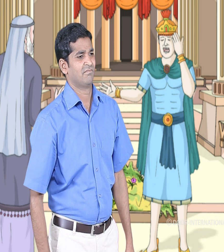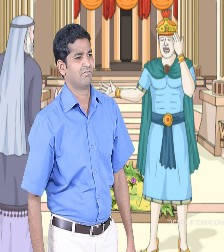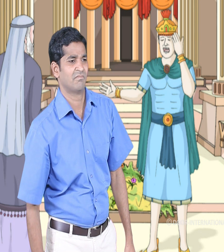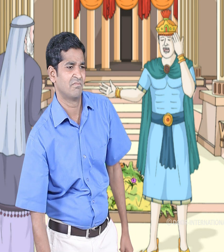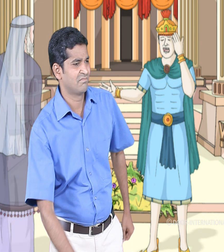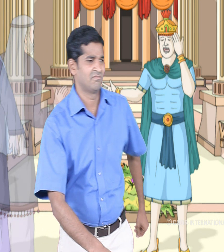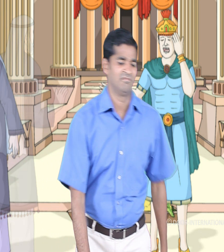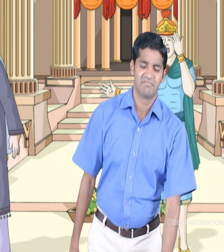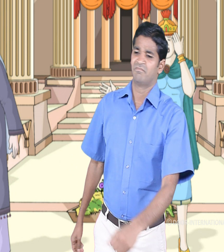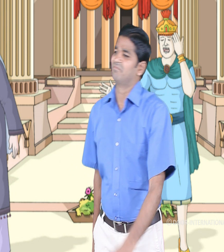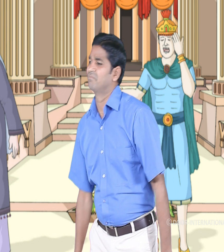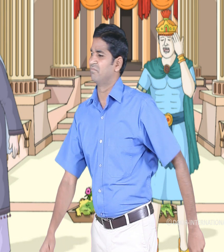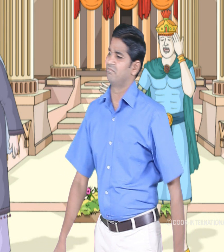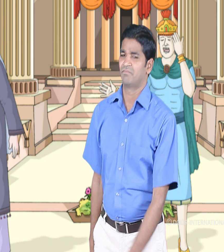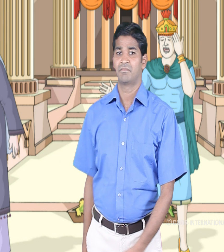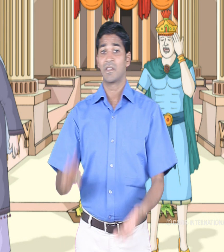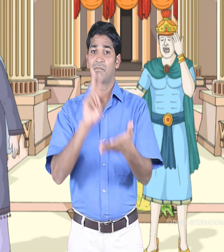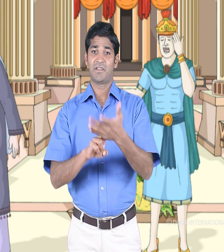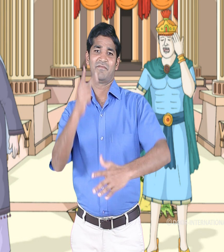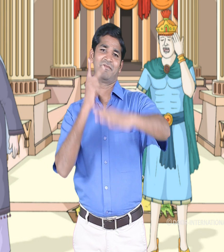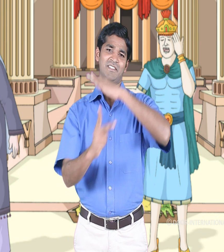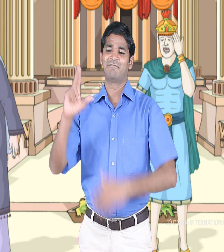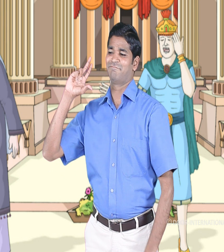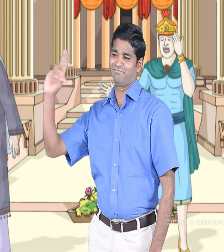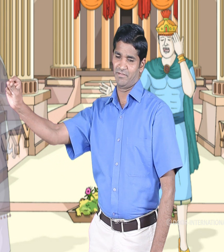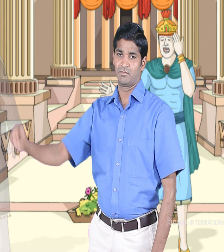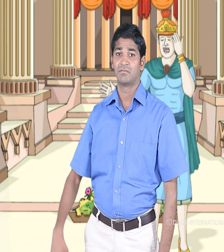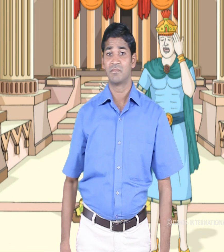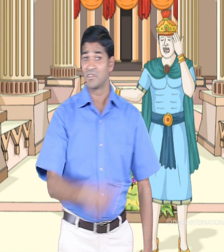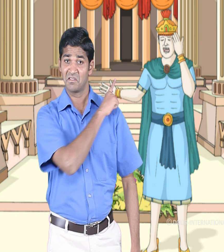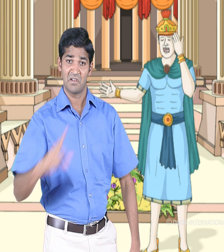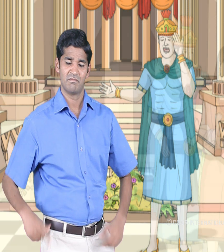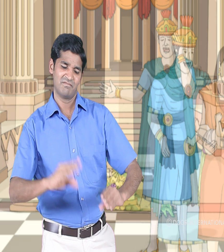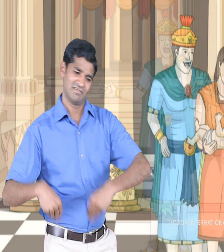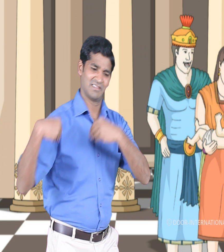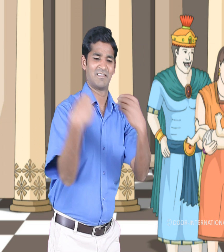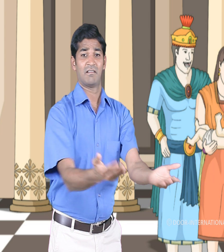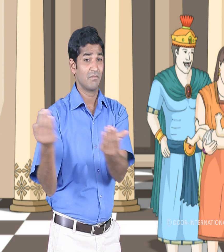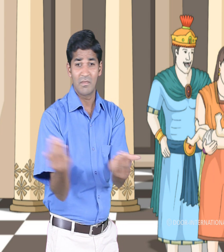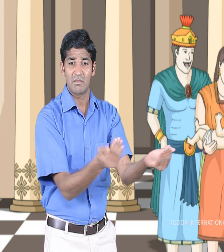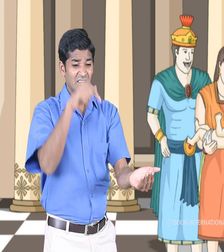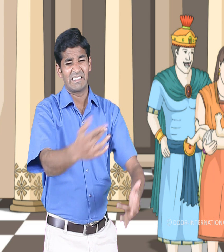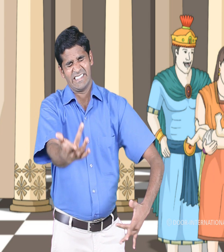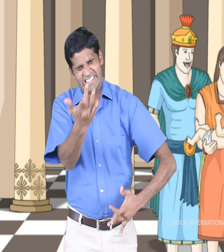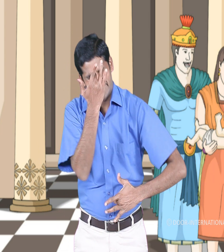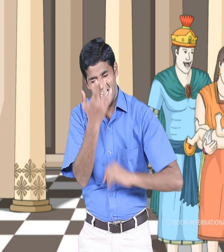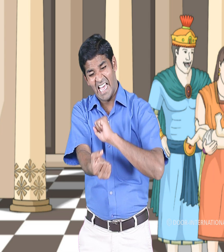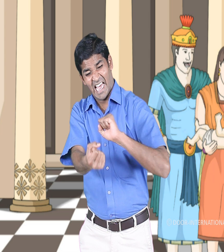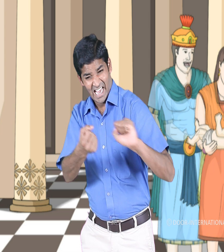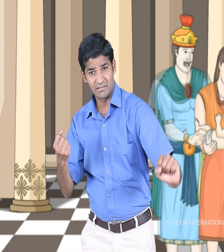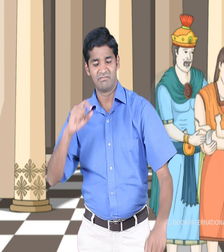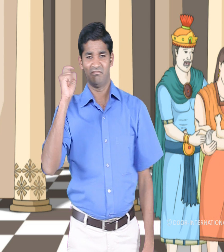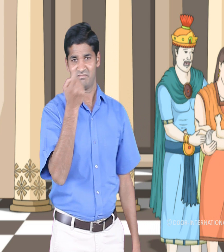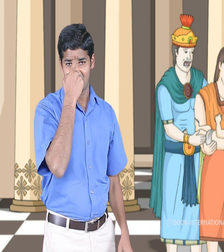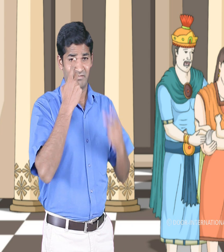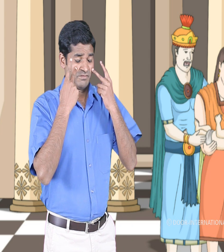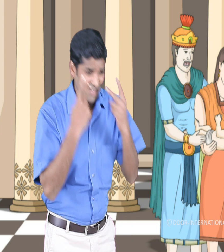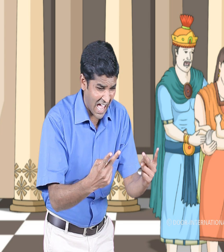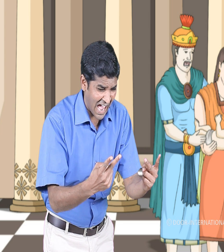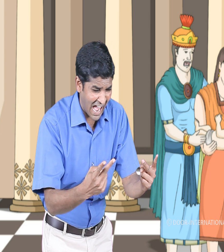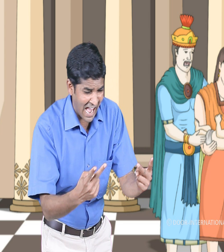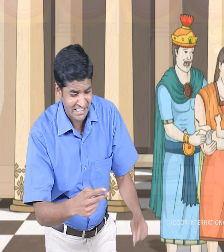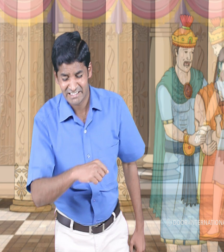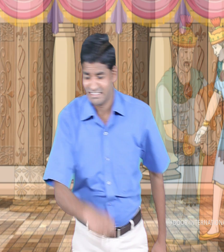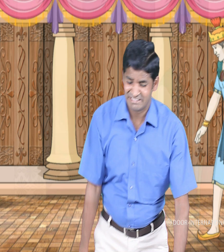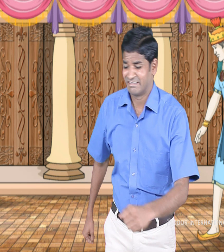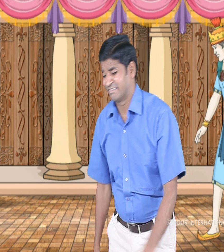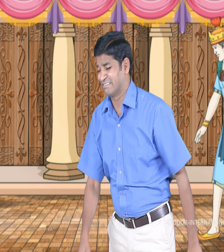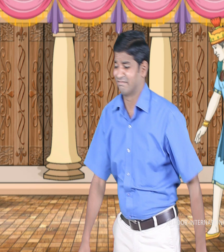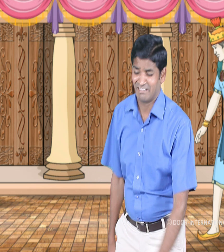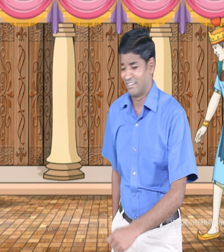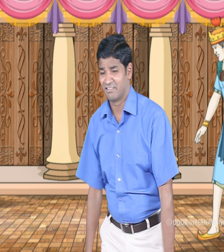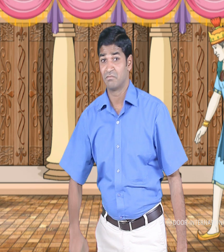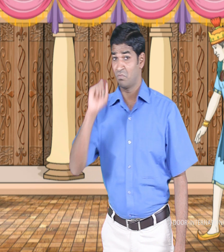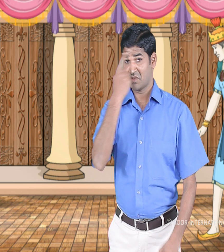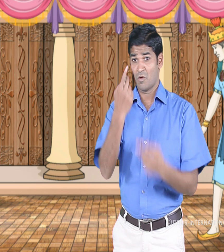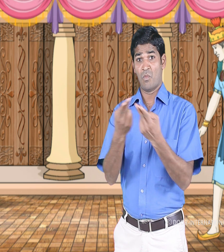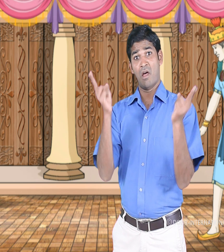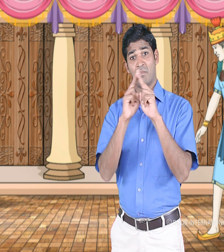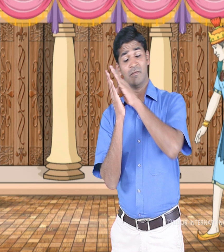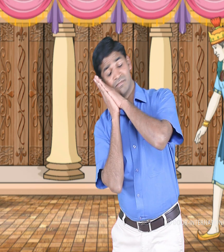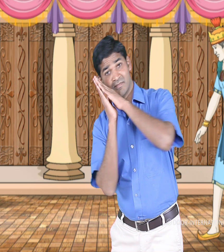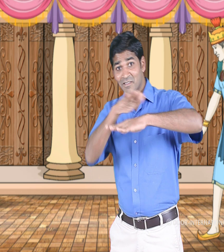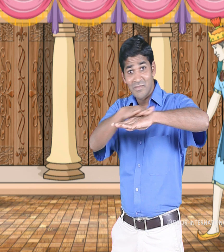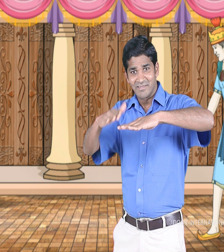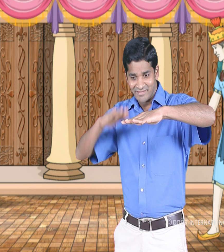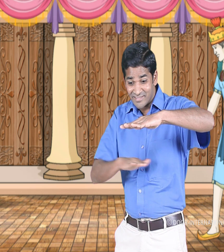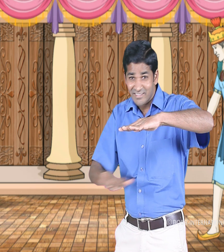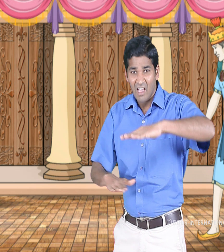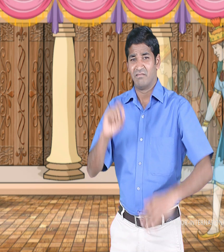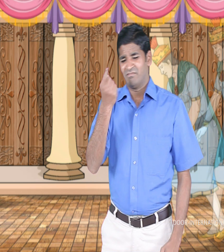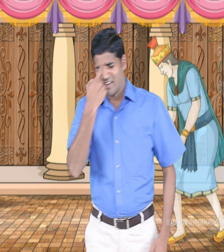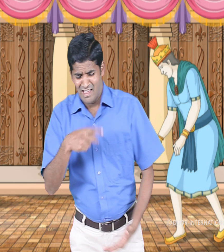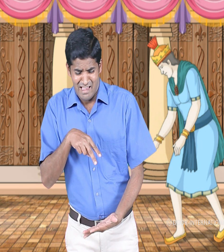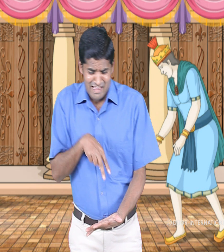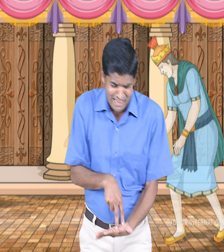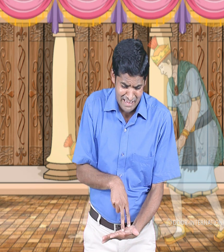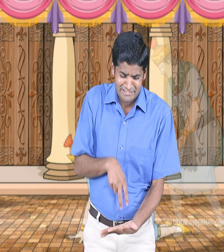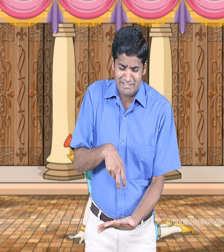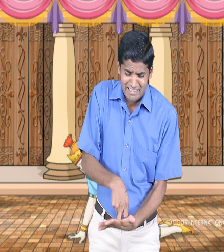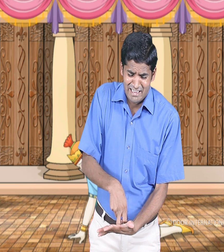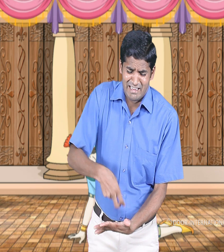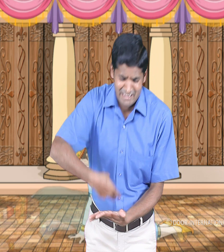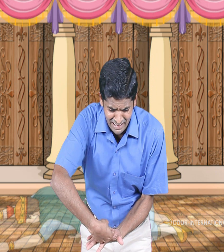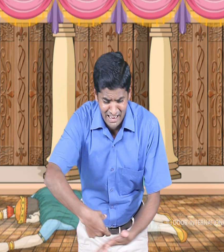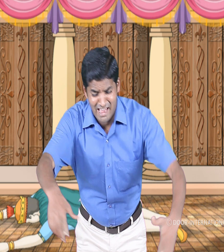After Nathan had gone home, the LORD struck the child that Uriah’s wife had borne to David, and he became ill.